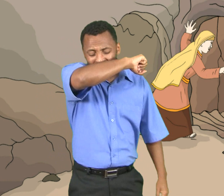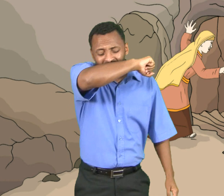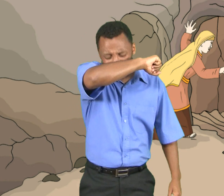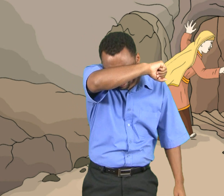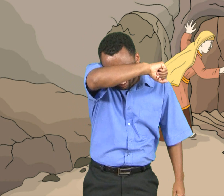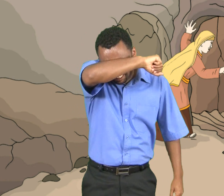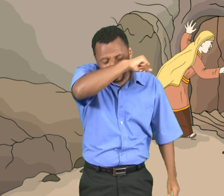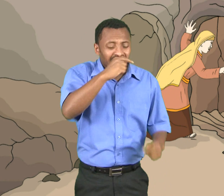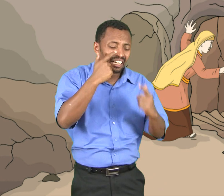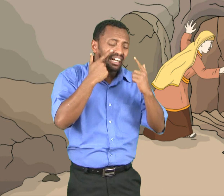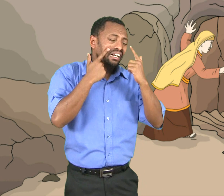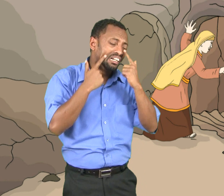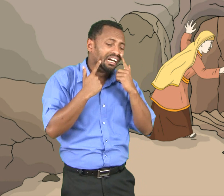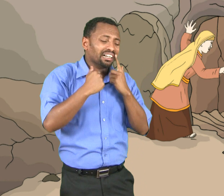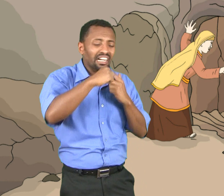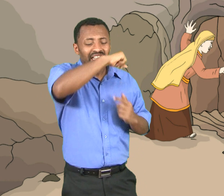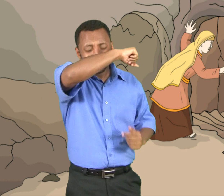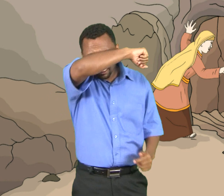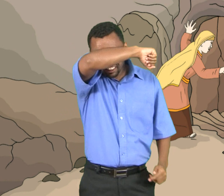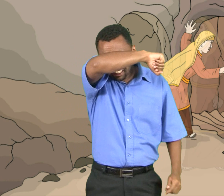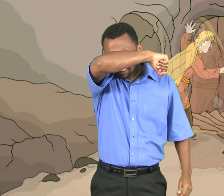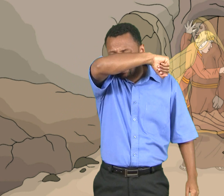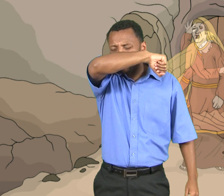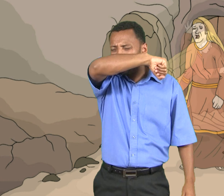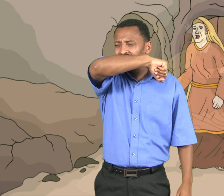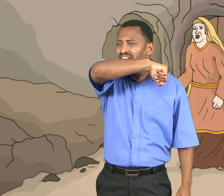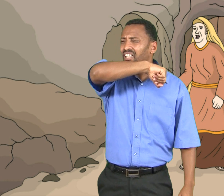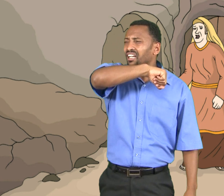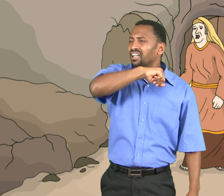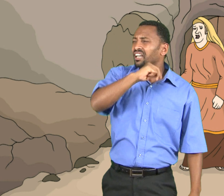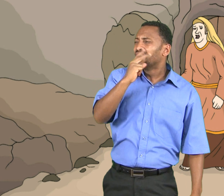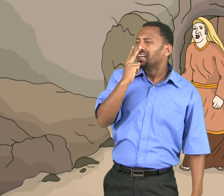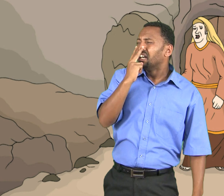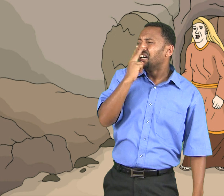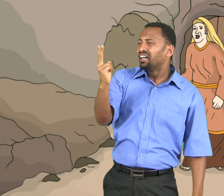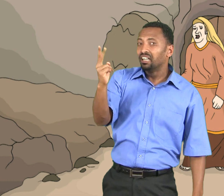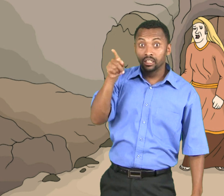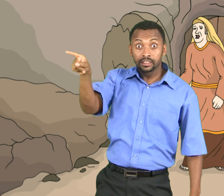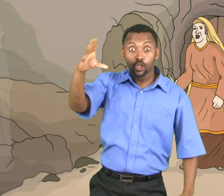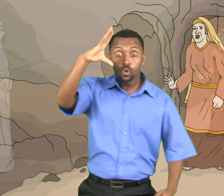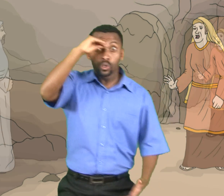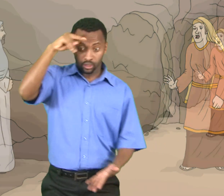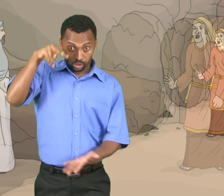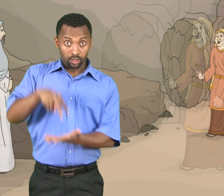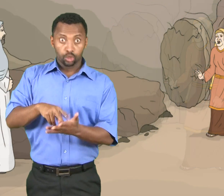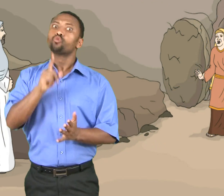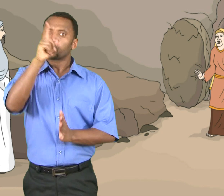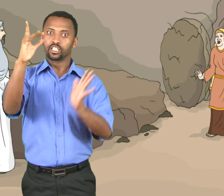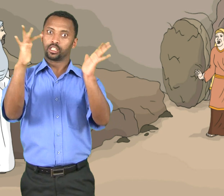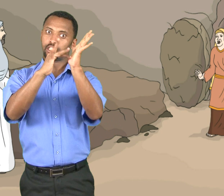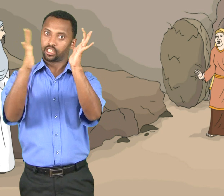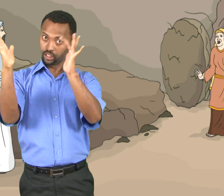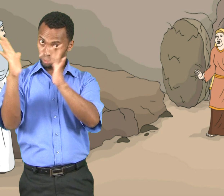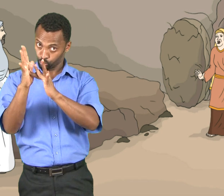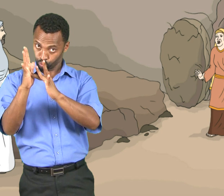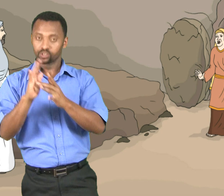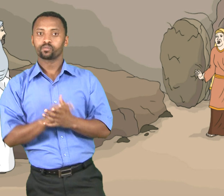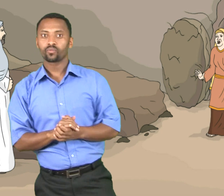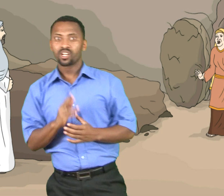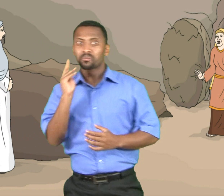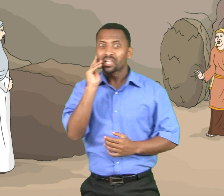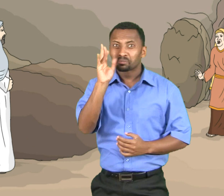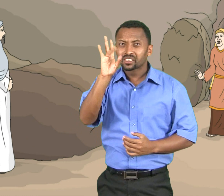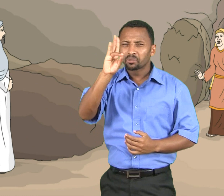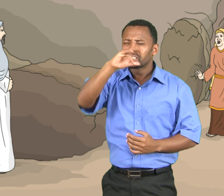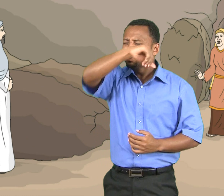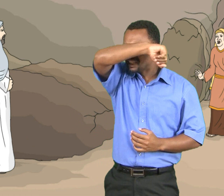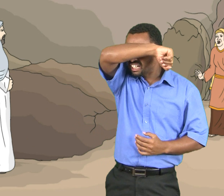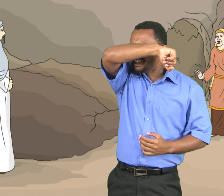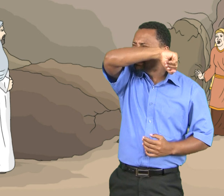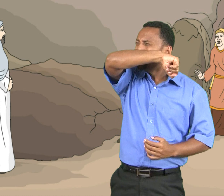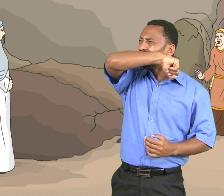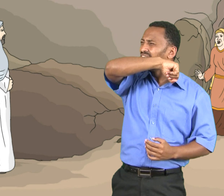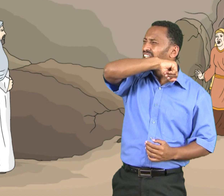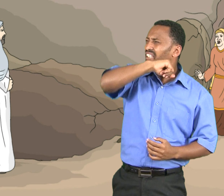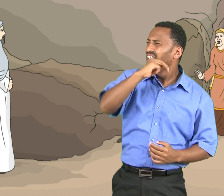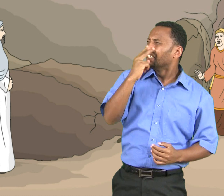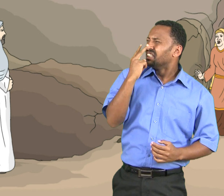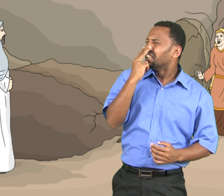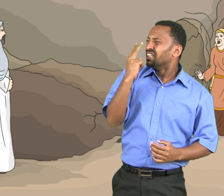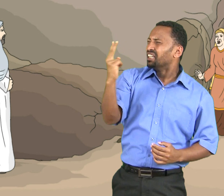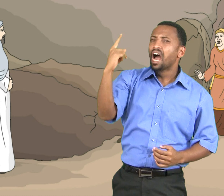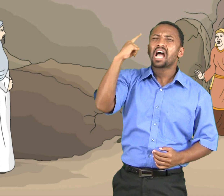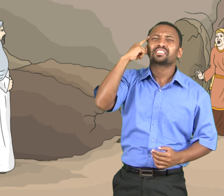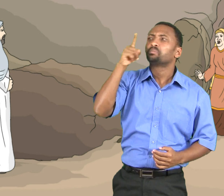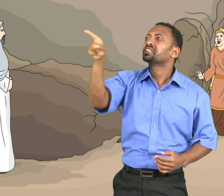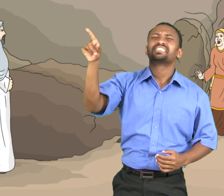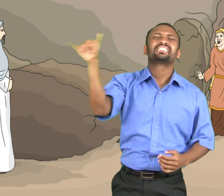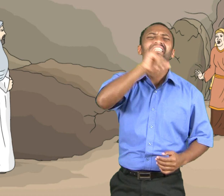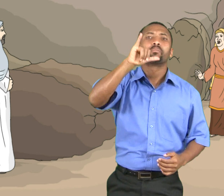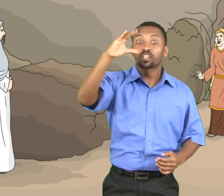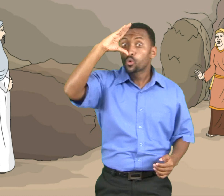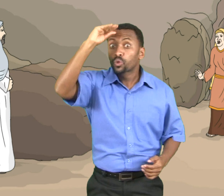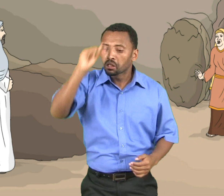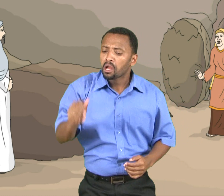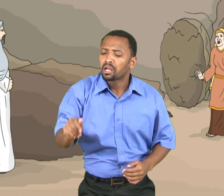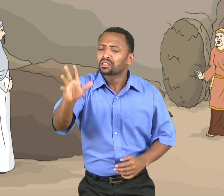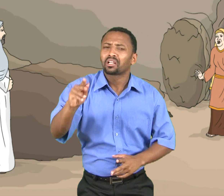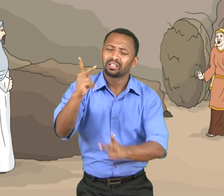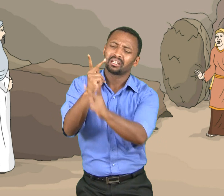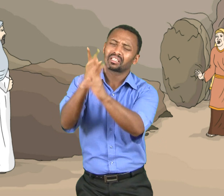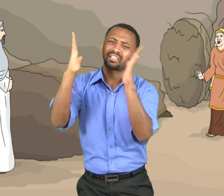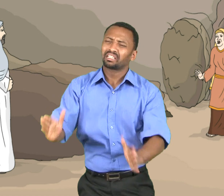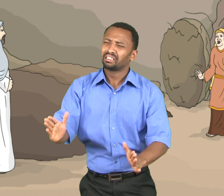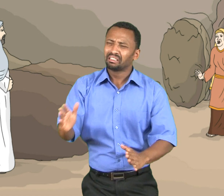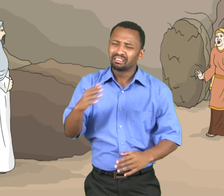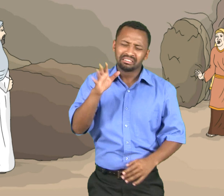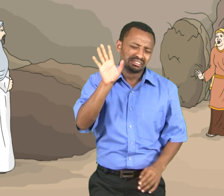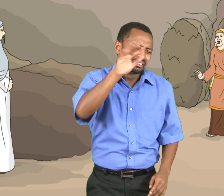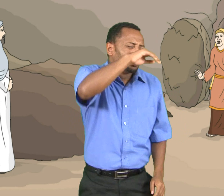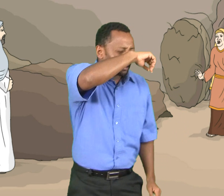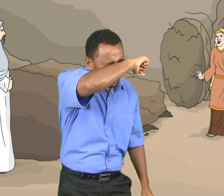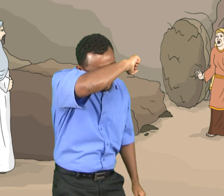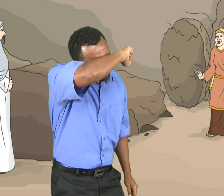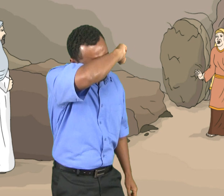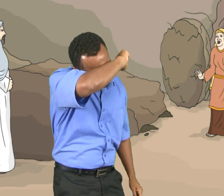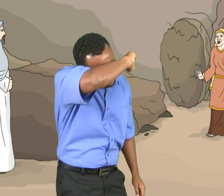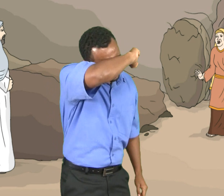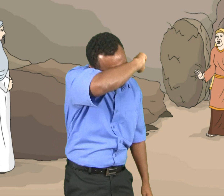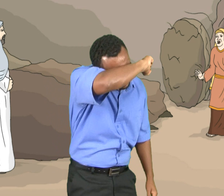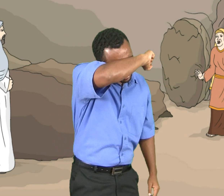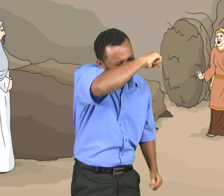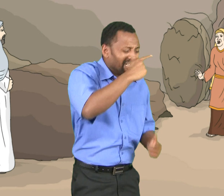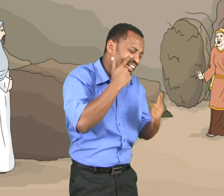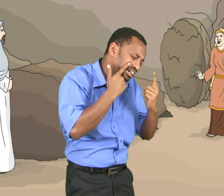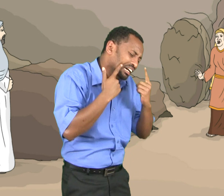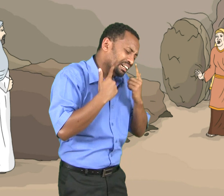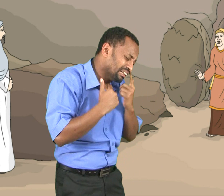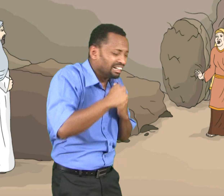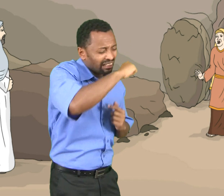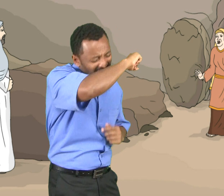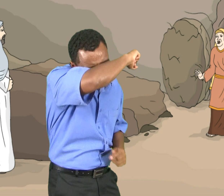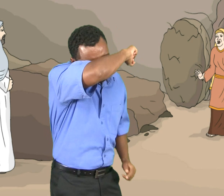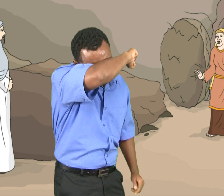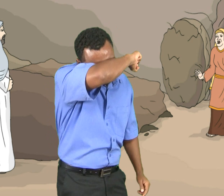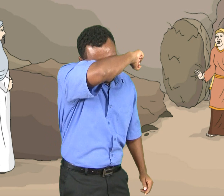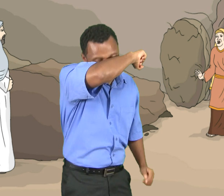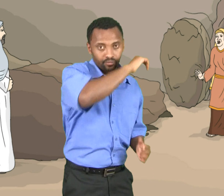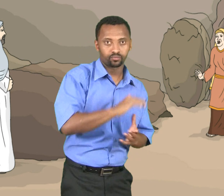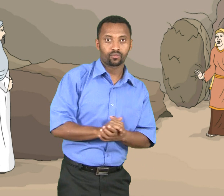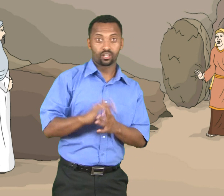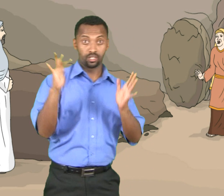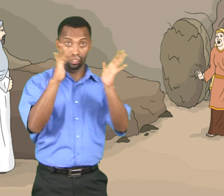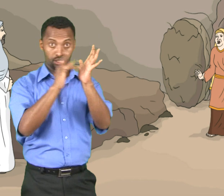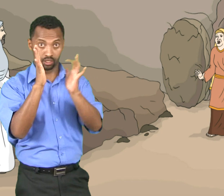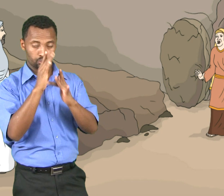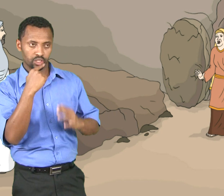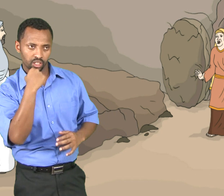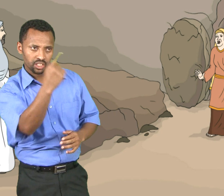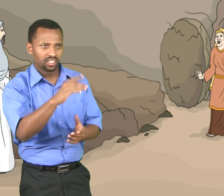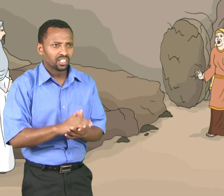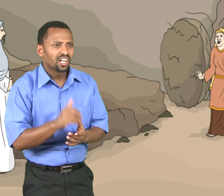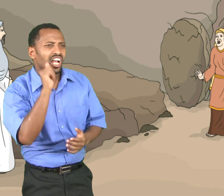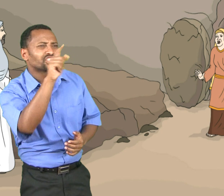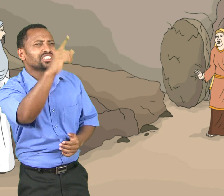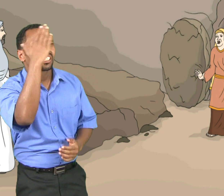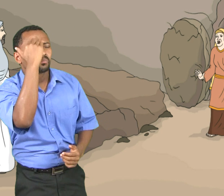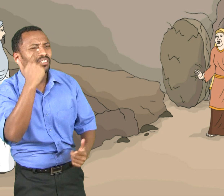When she had said this, she turned around and saw Jesus standing there; but she did not recognize that it was Jesus. “Woman, why are you weeping?”